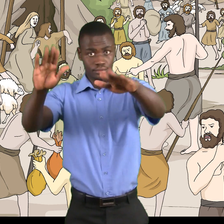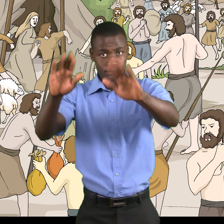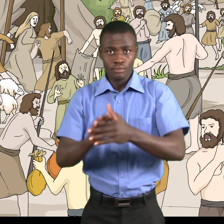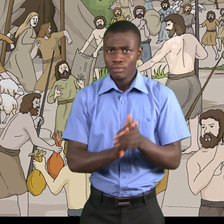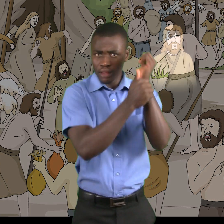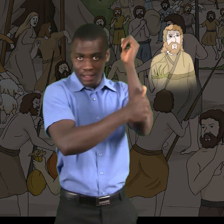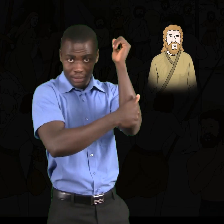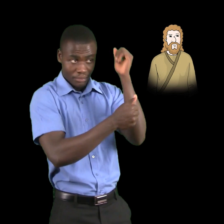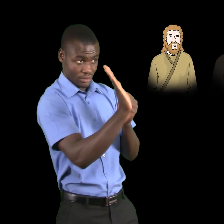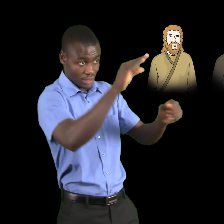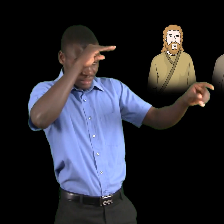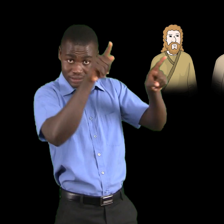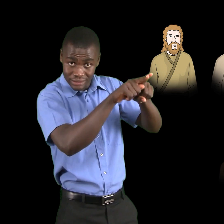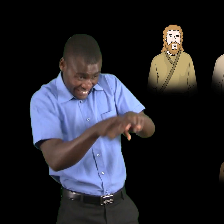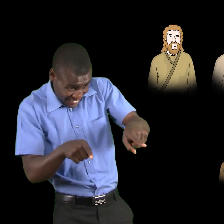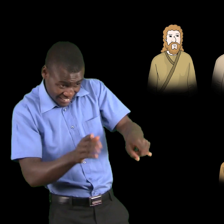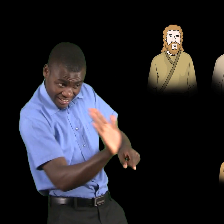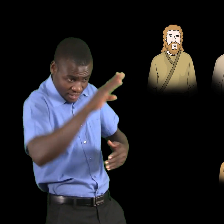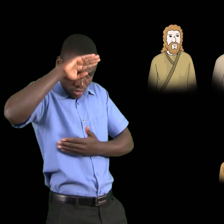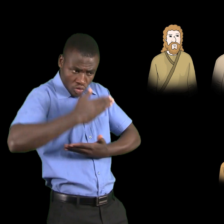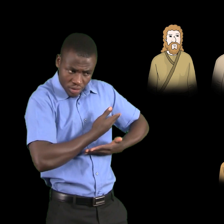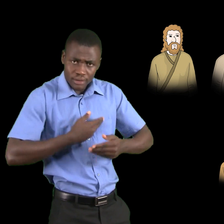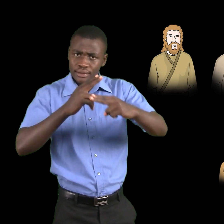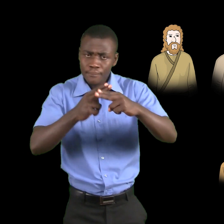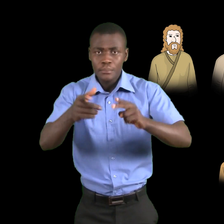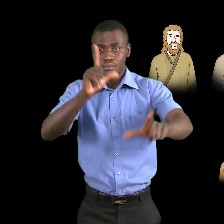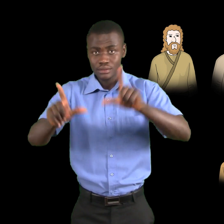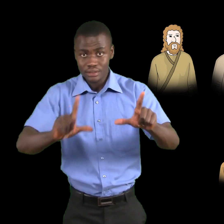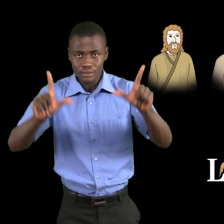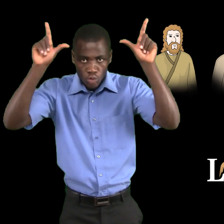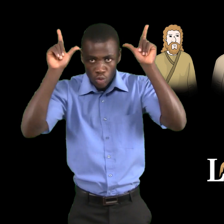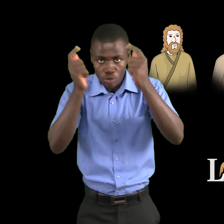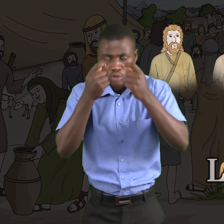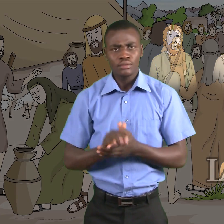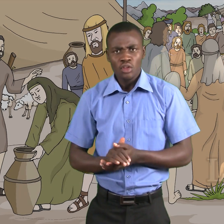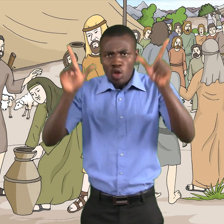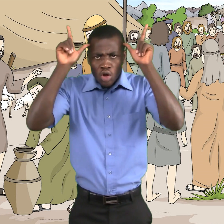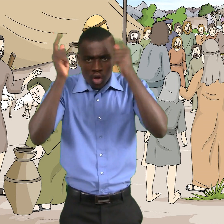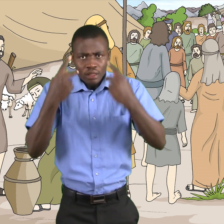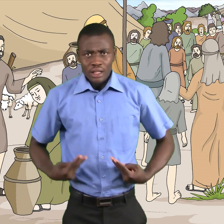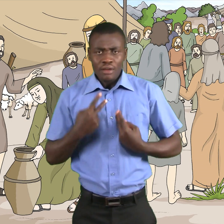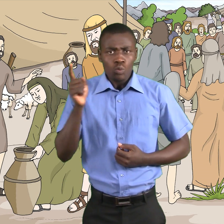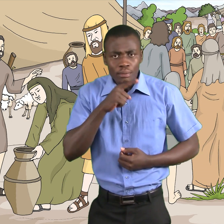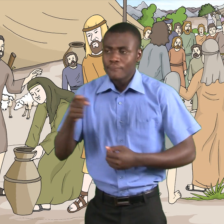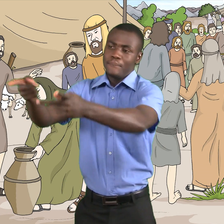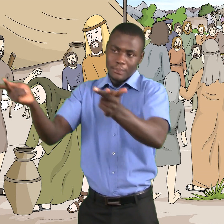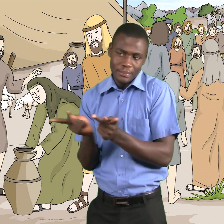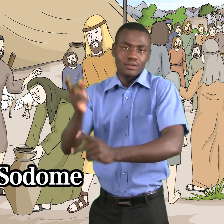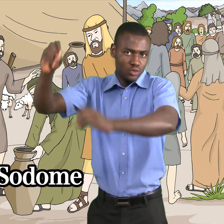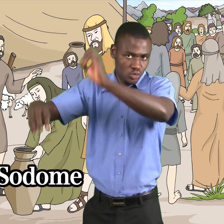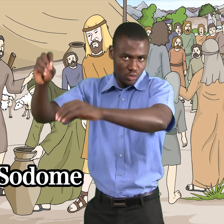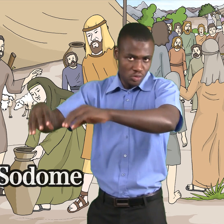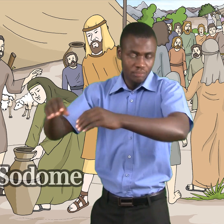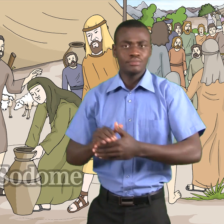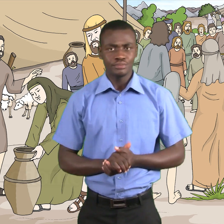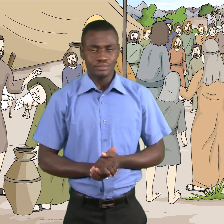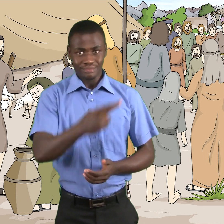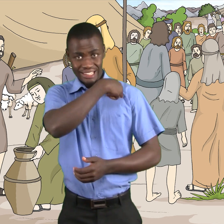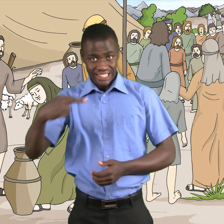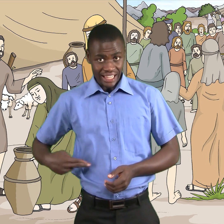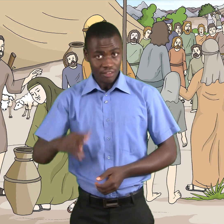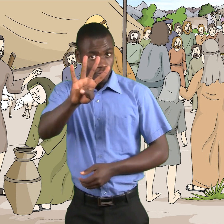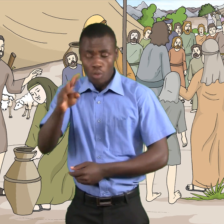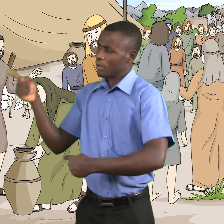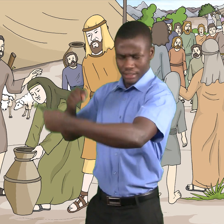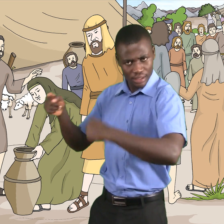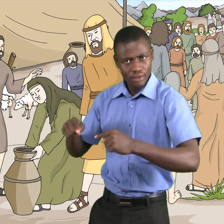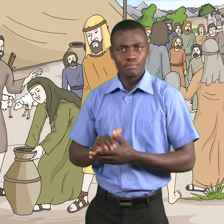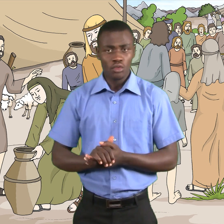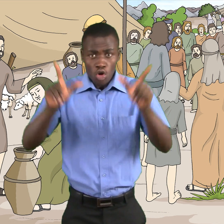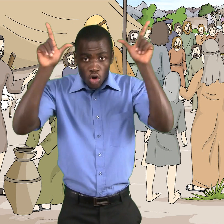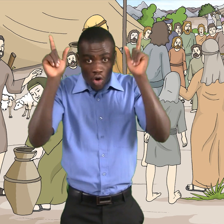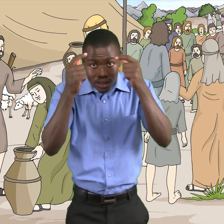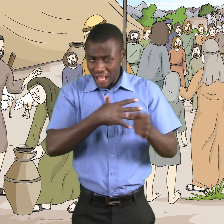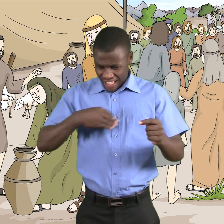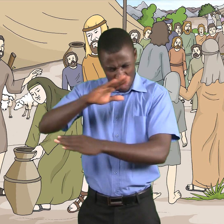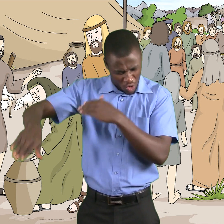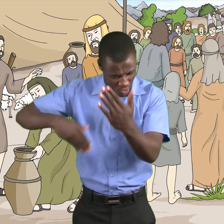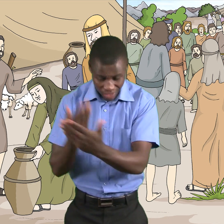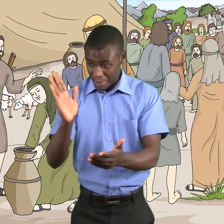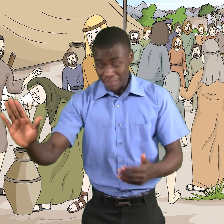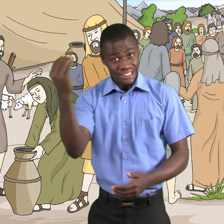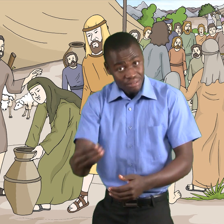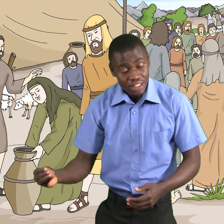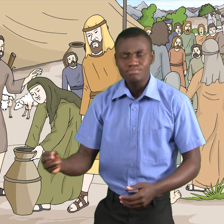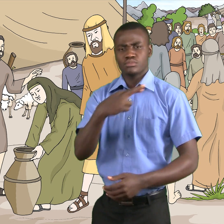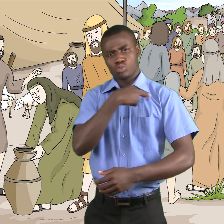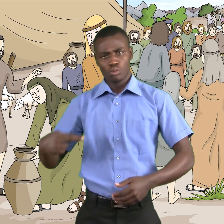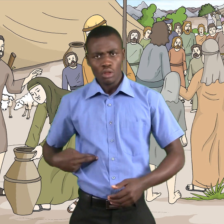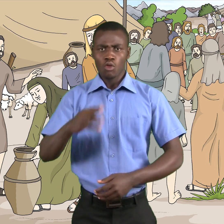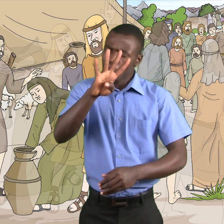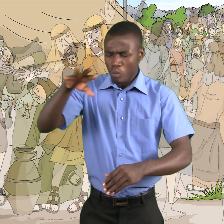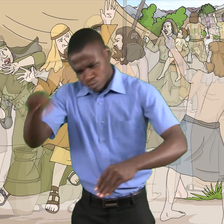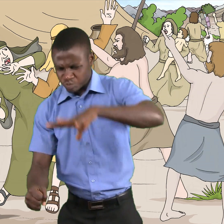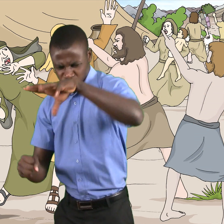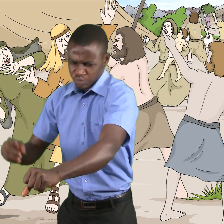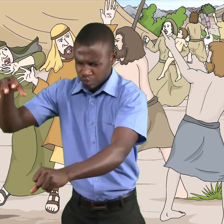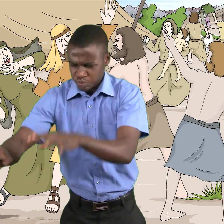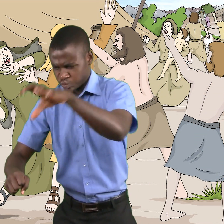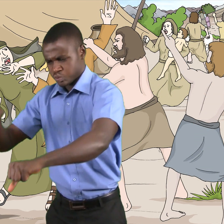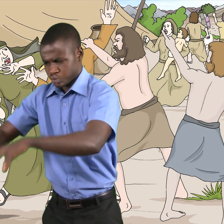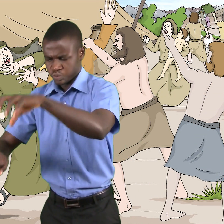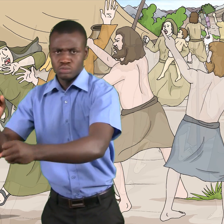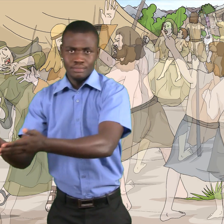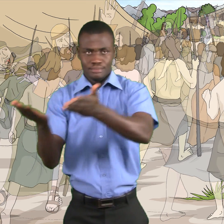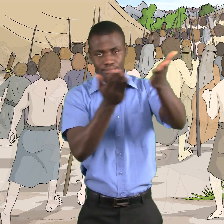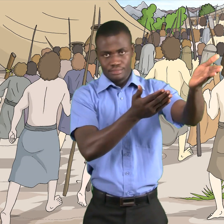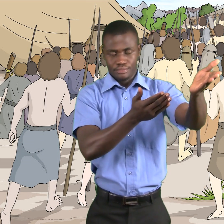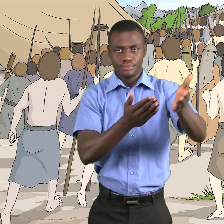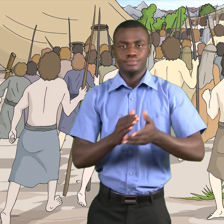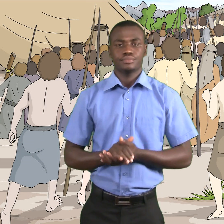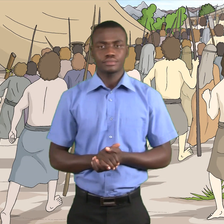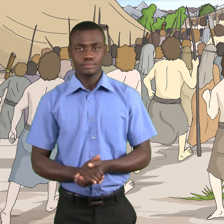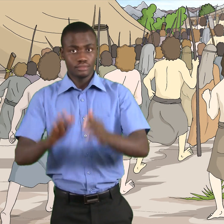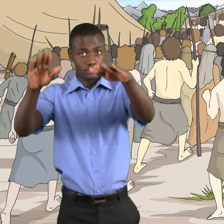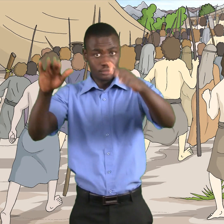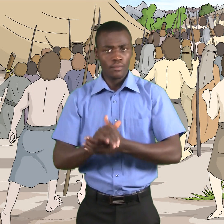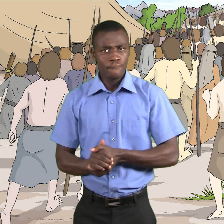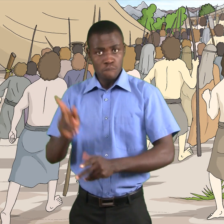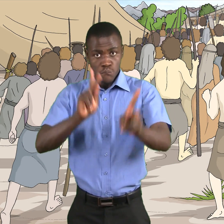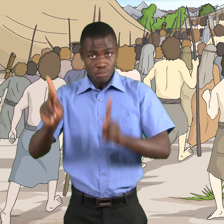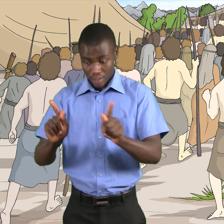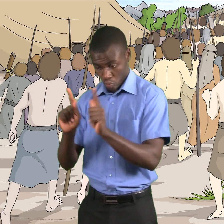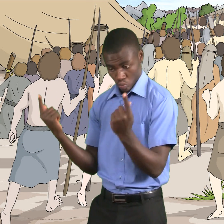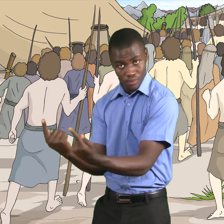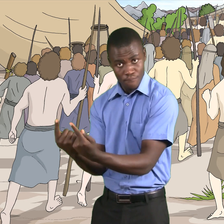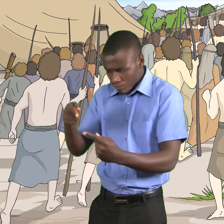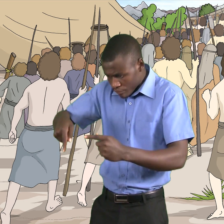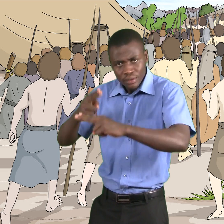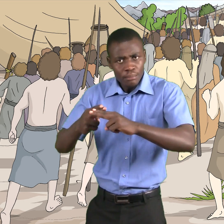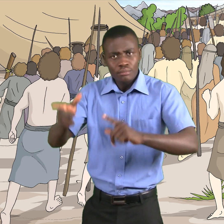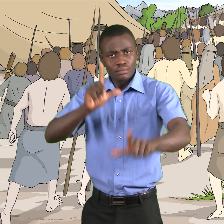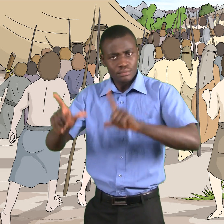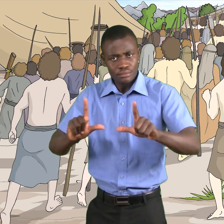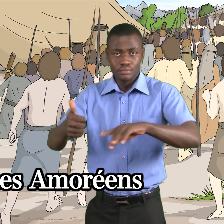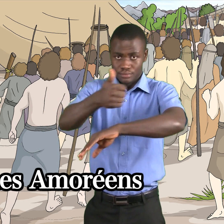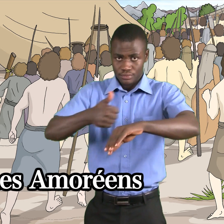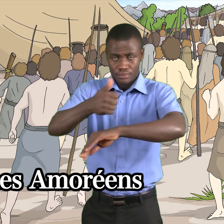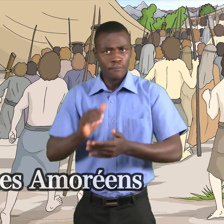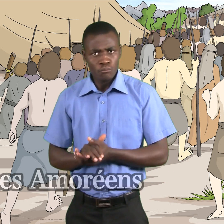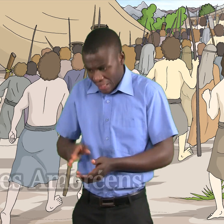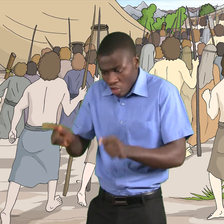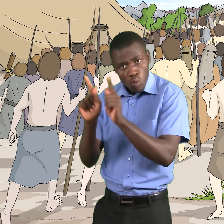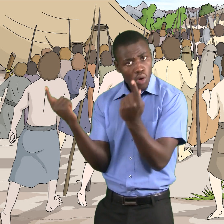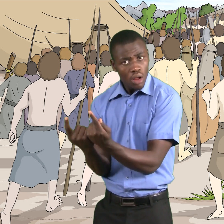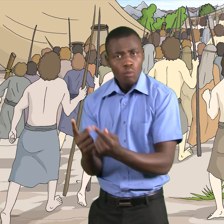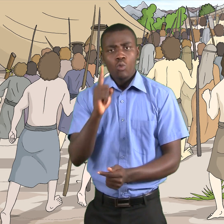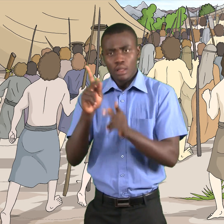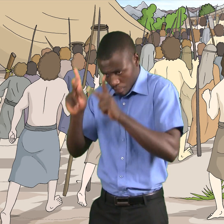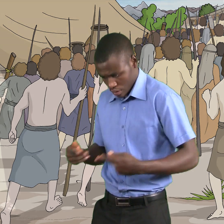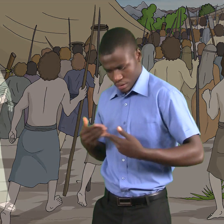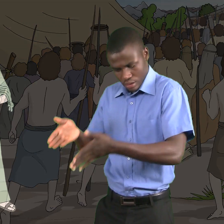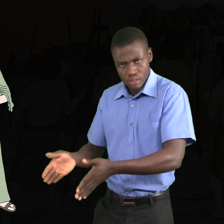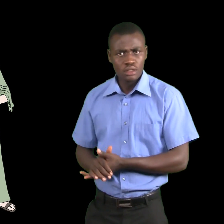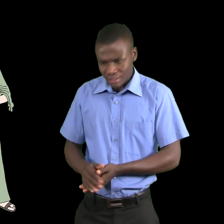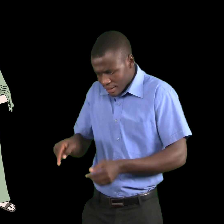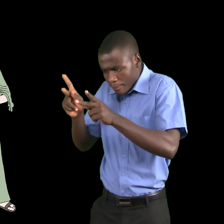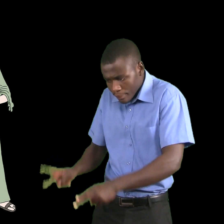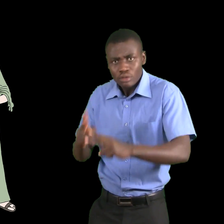They also carried off Abram’s nephew Lot and his possessions, since Lot was living in Sodom.